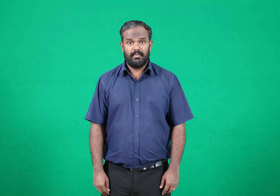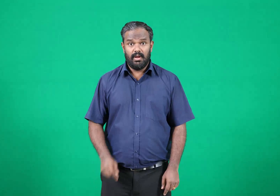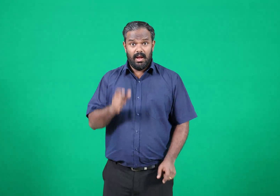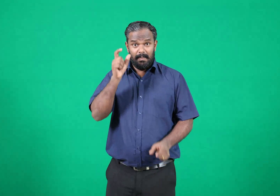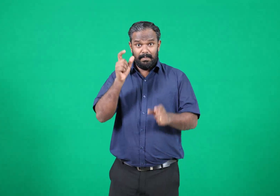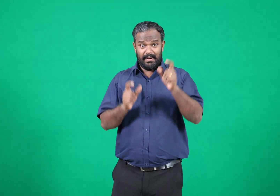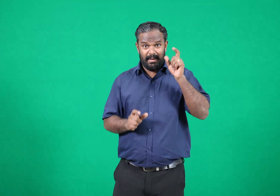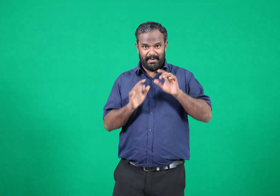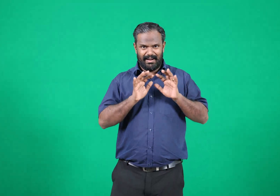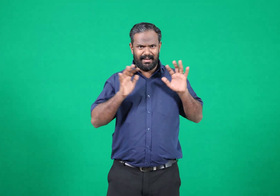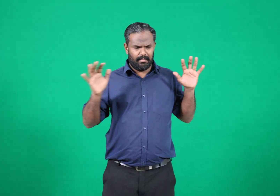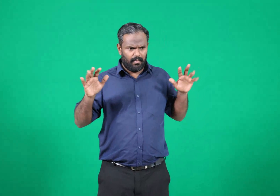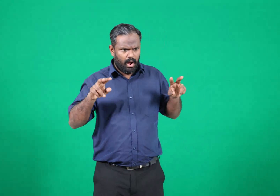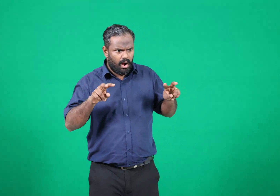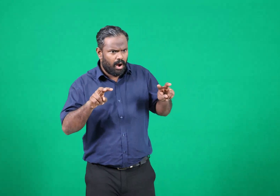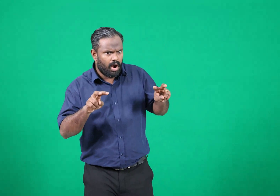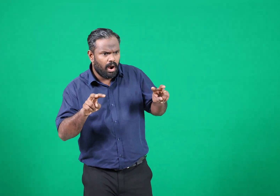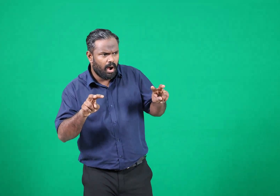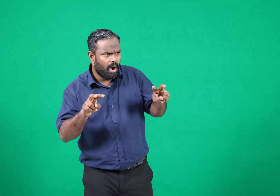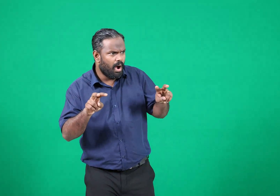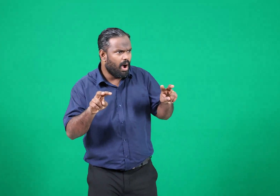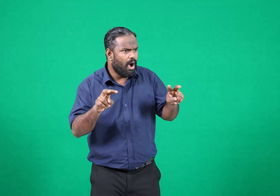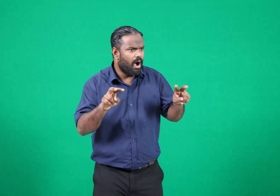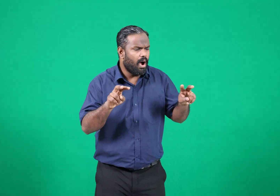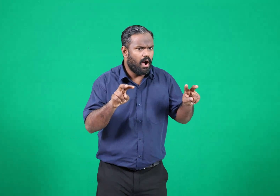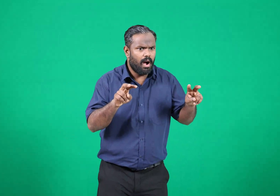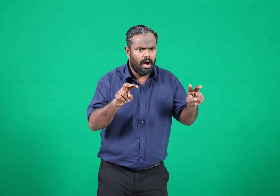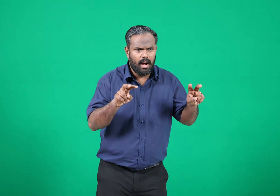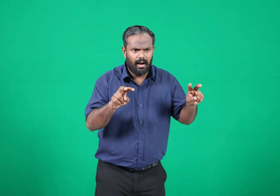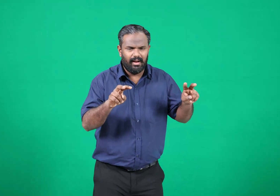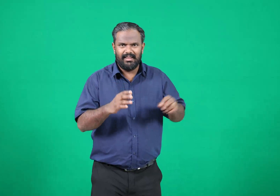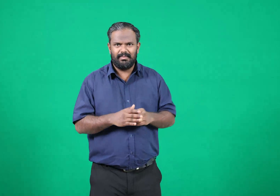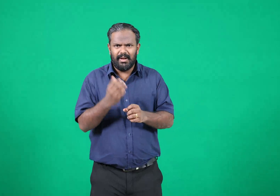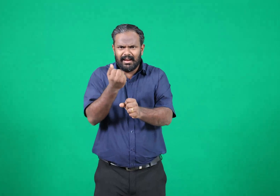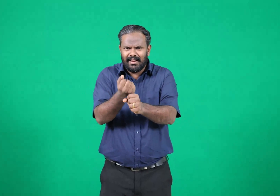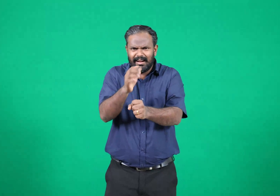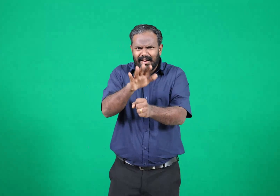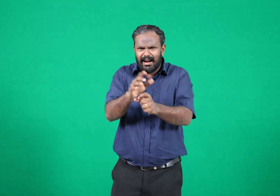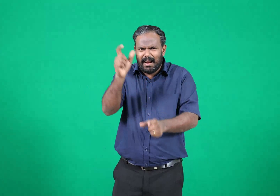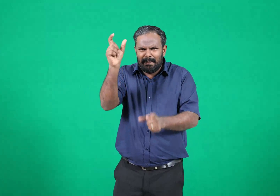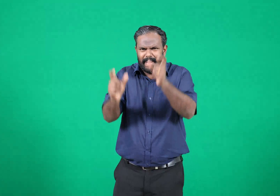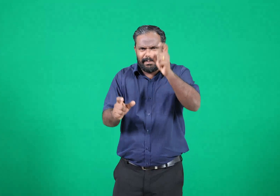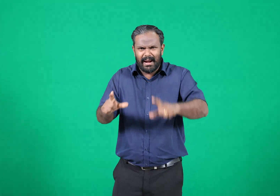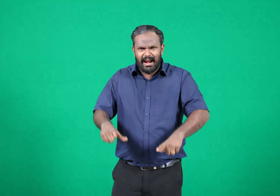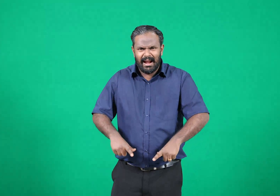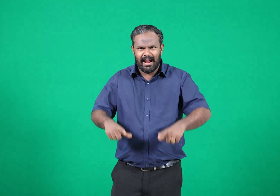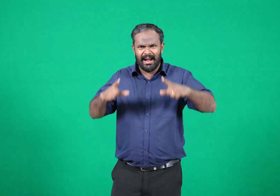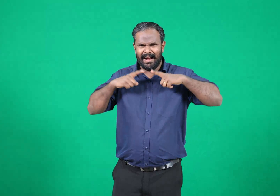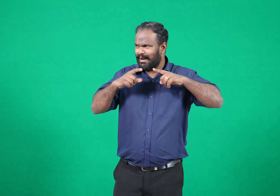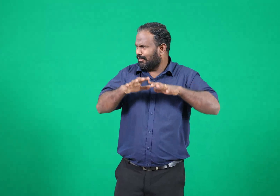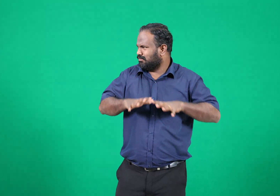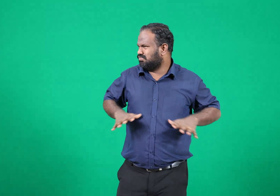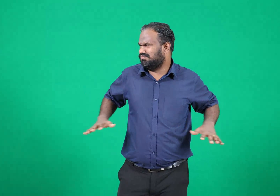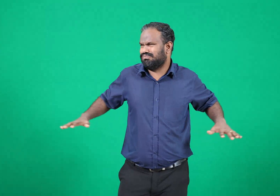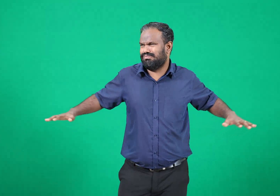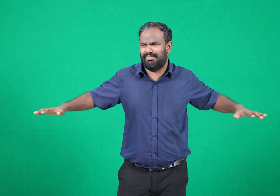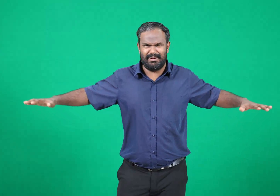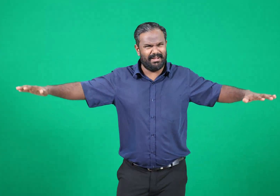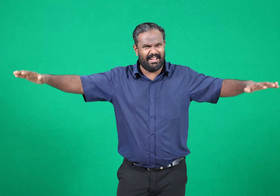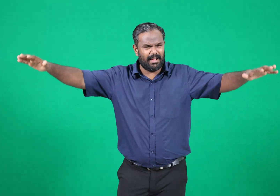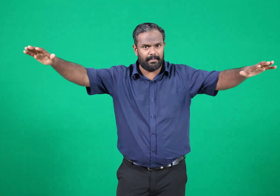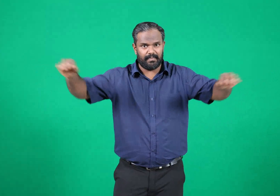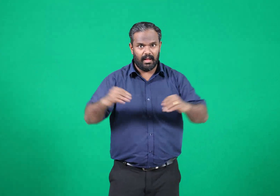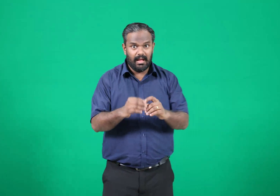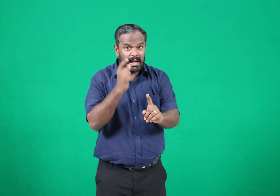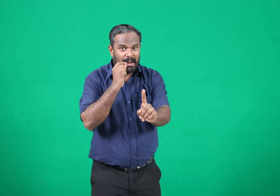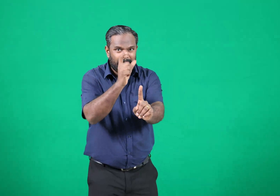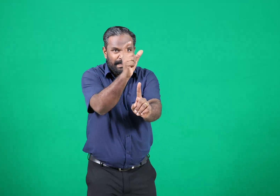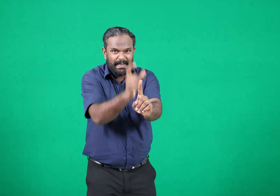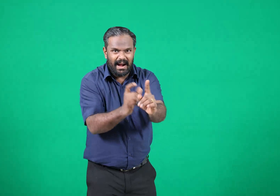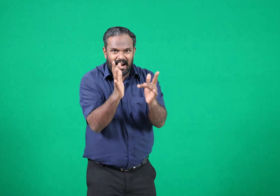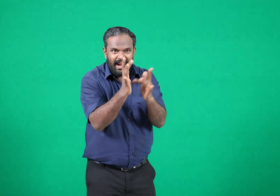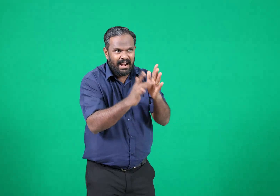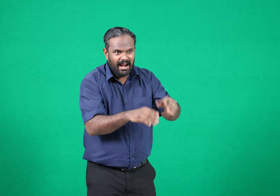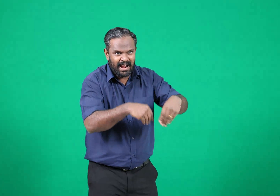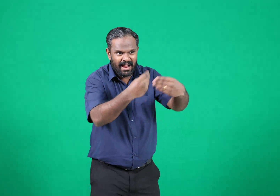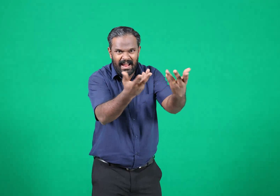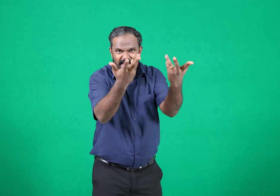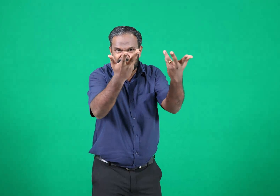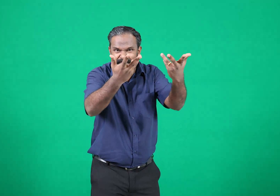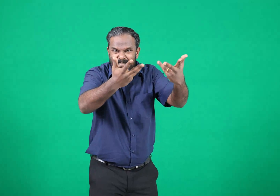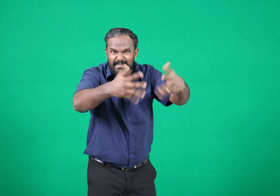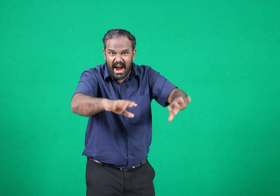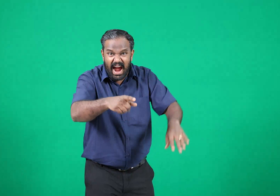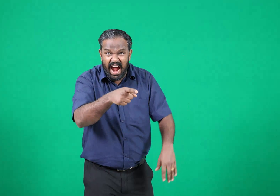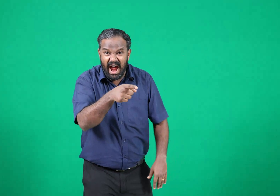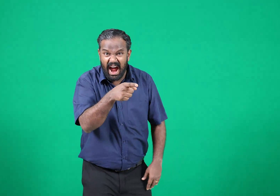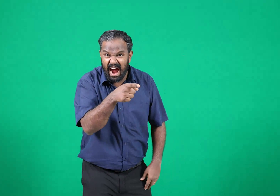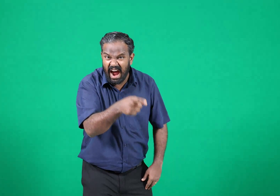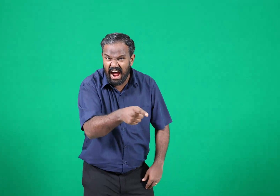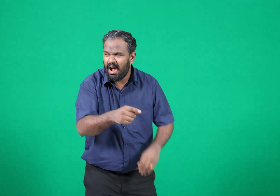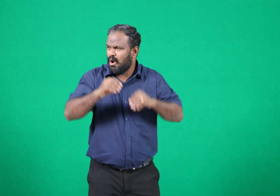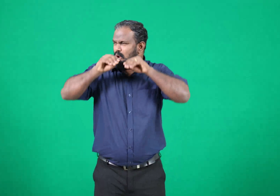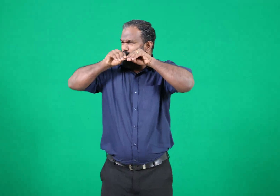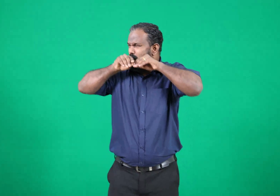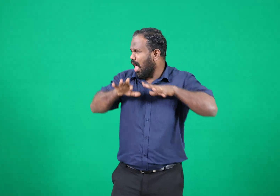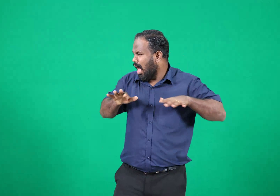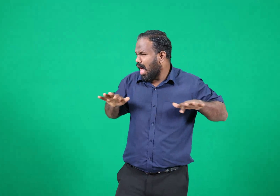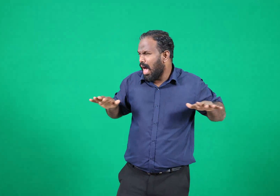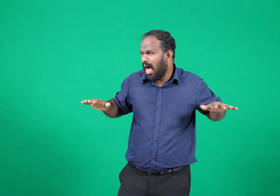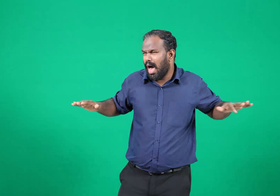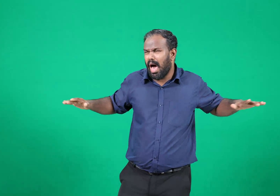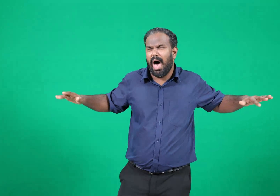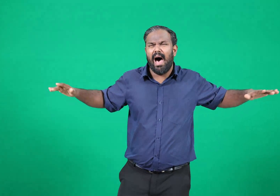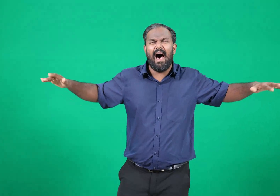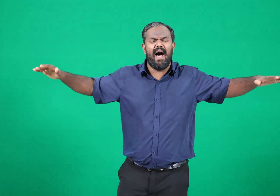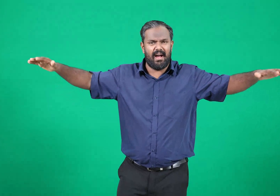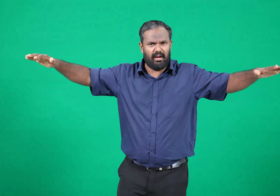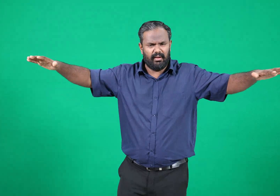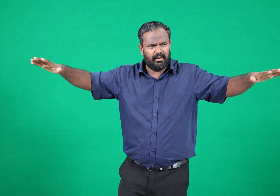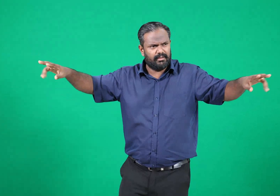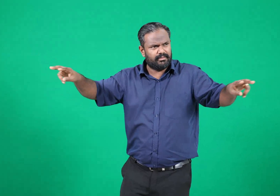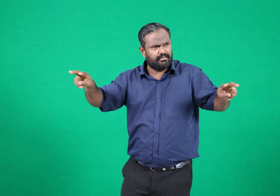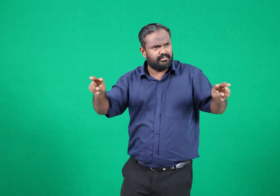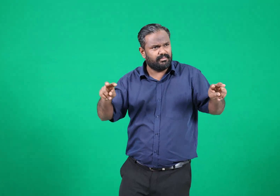Meanwhile, those who had seen it reported how the demon-possessed man had been healed.